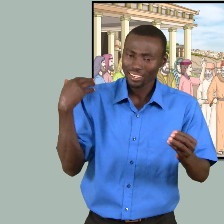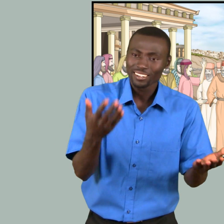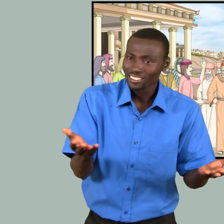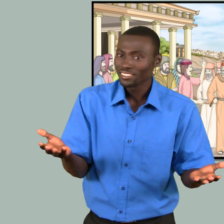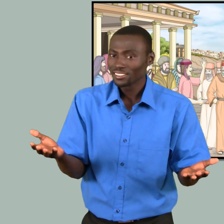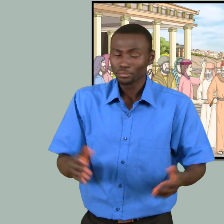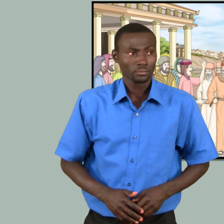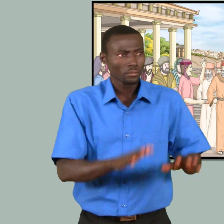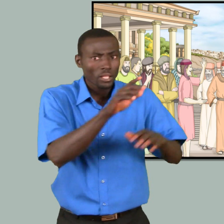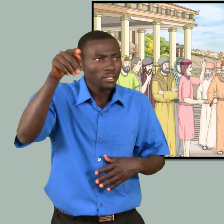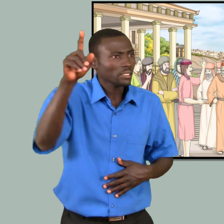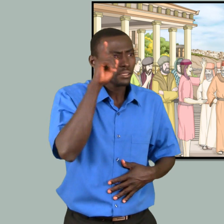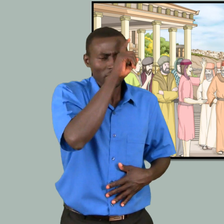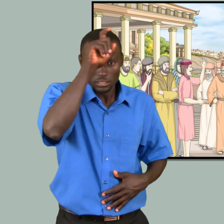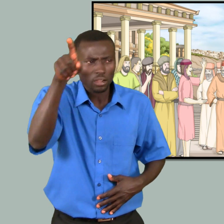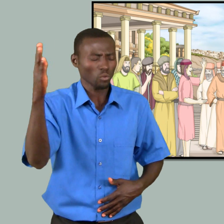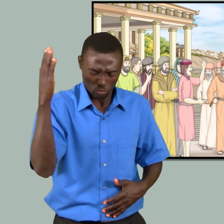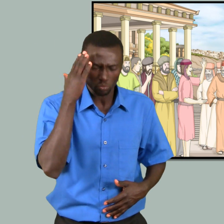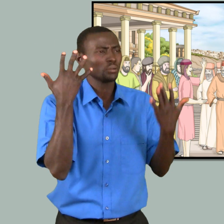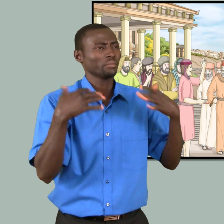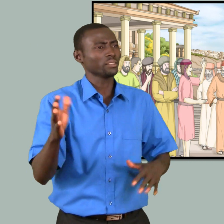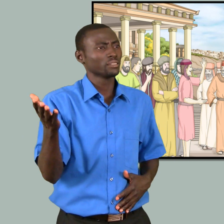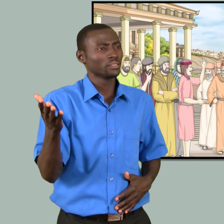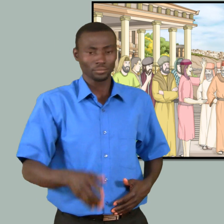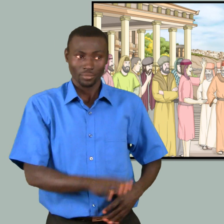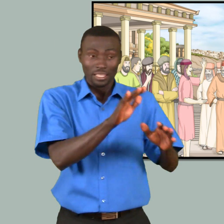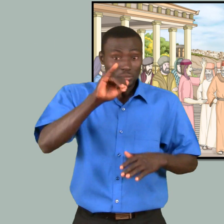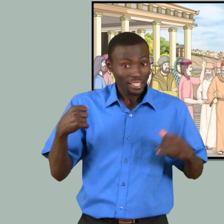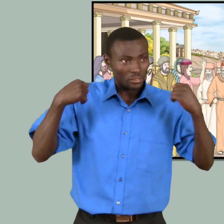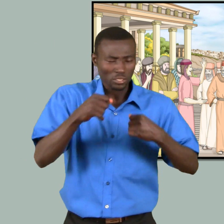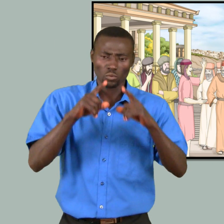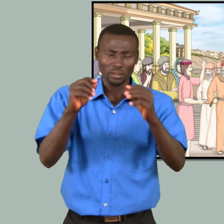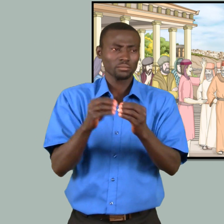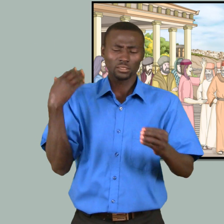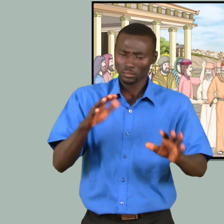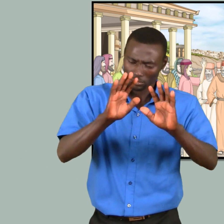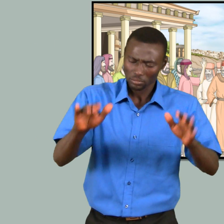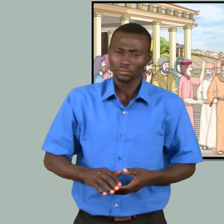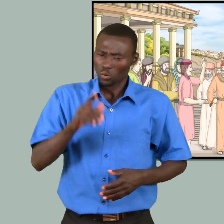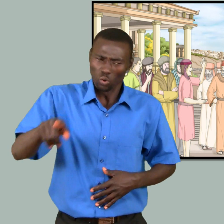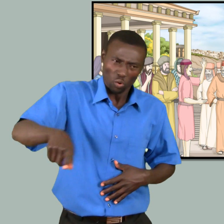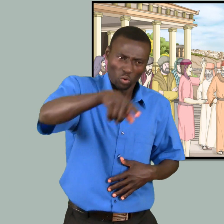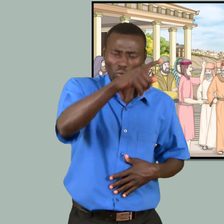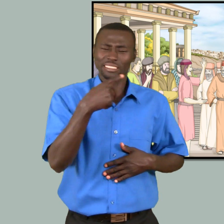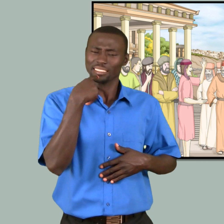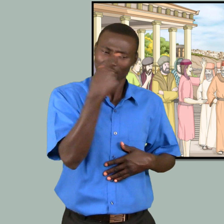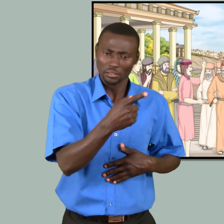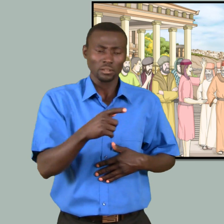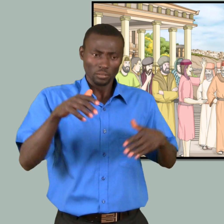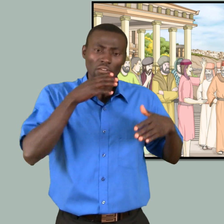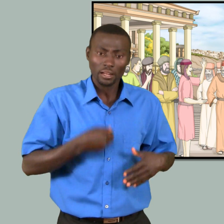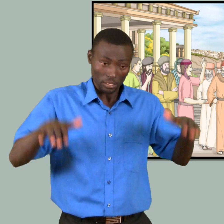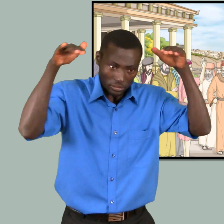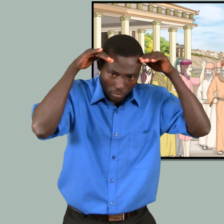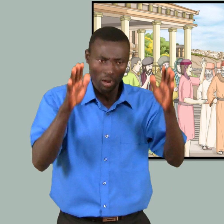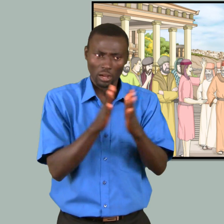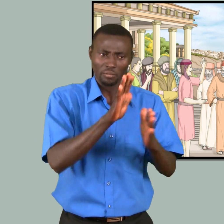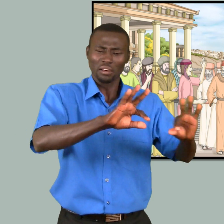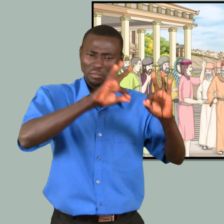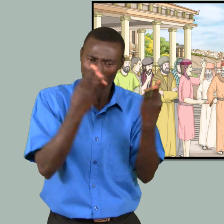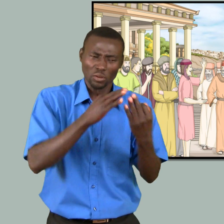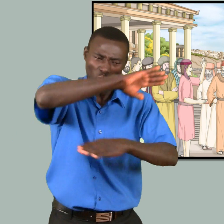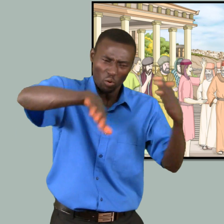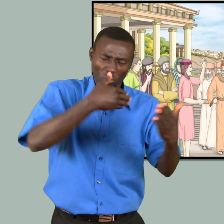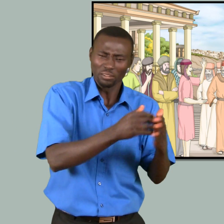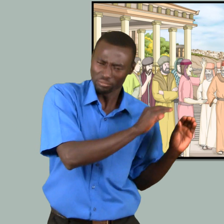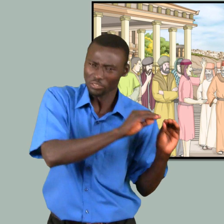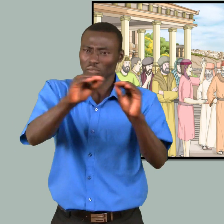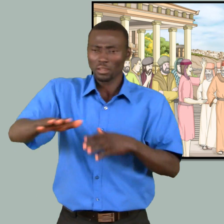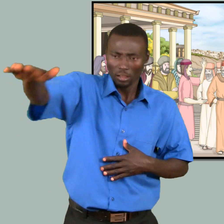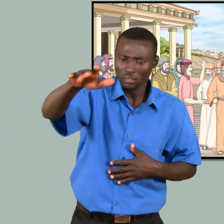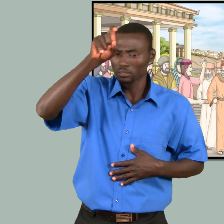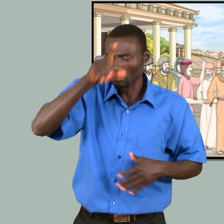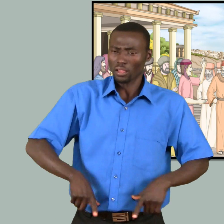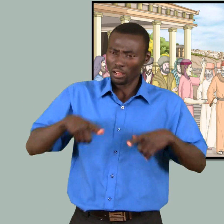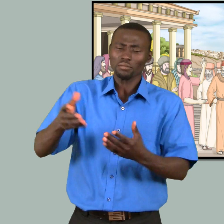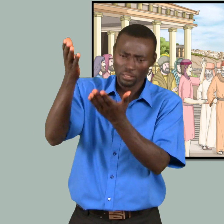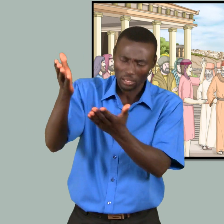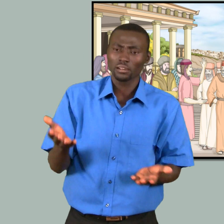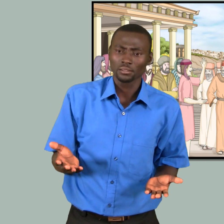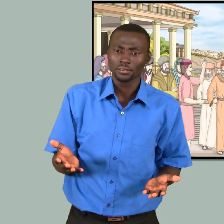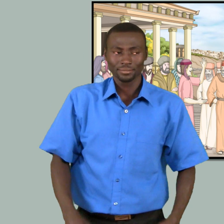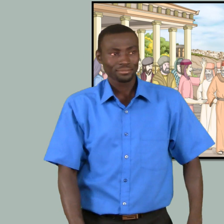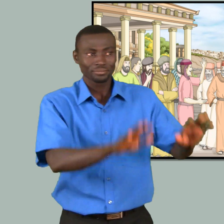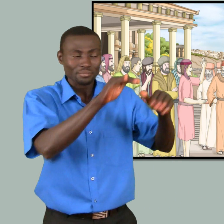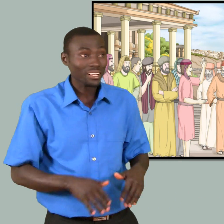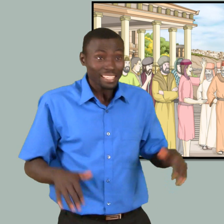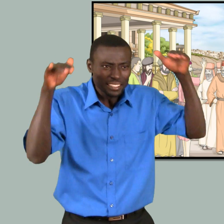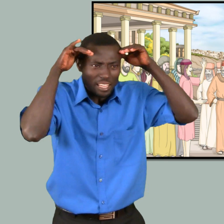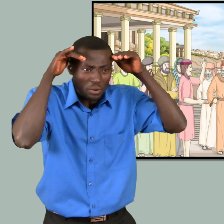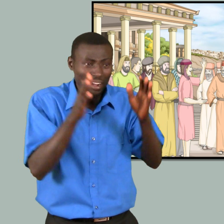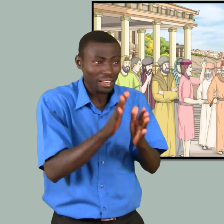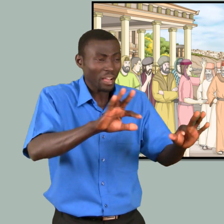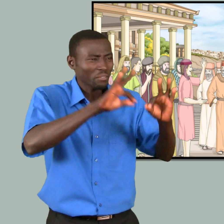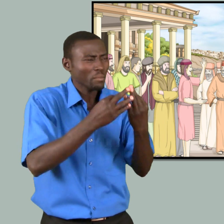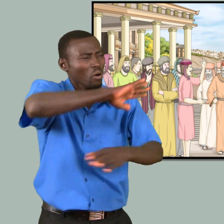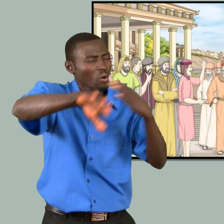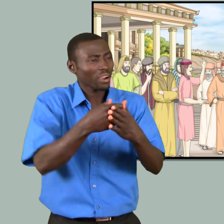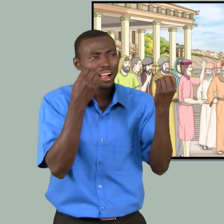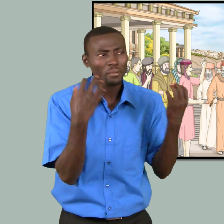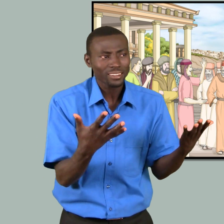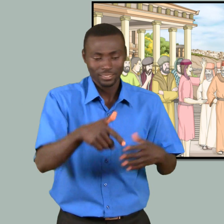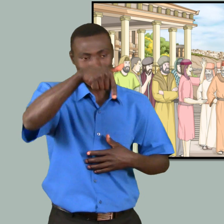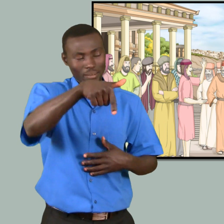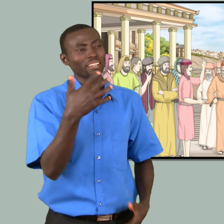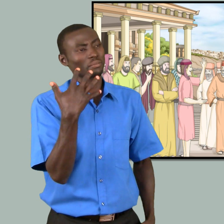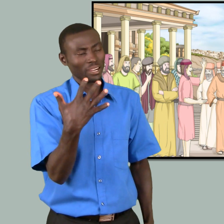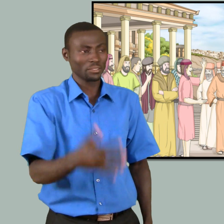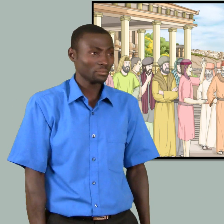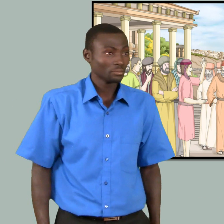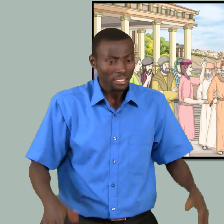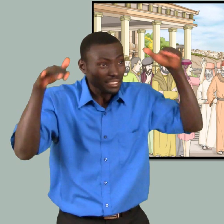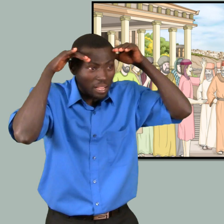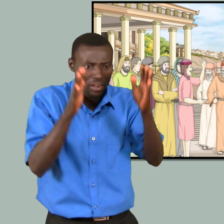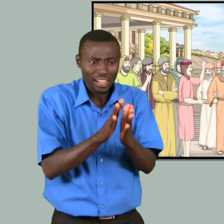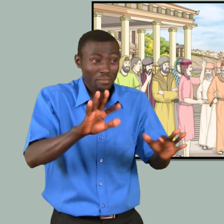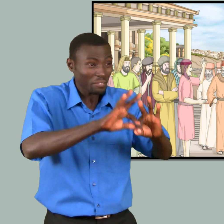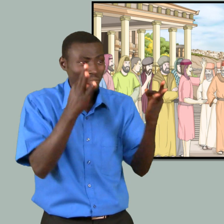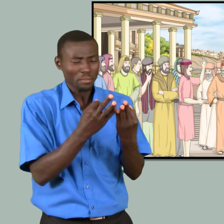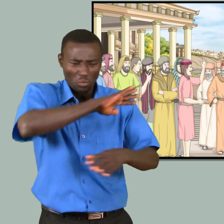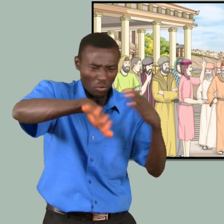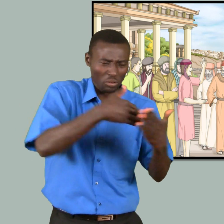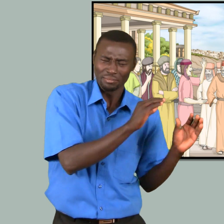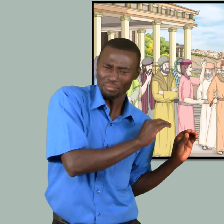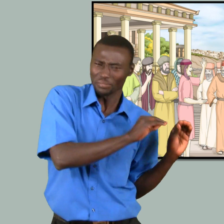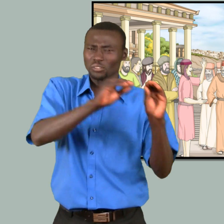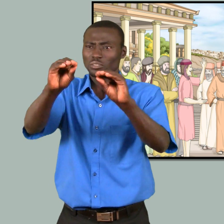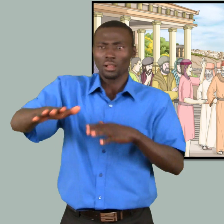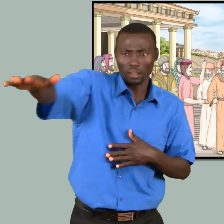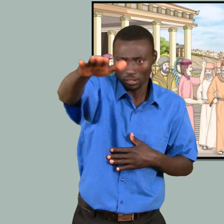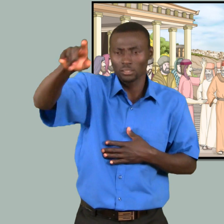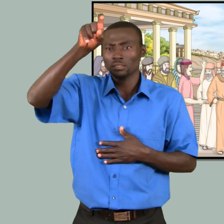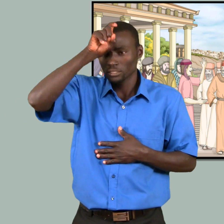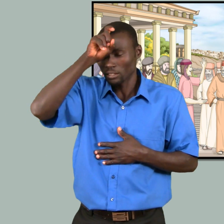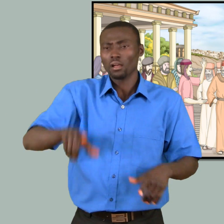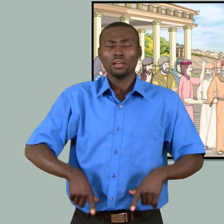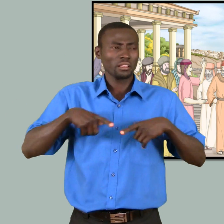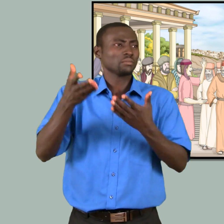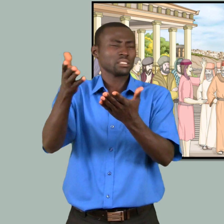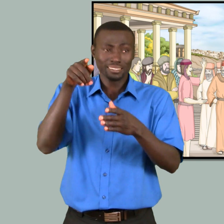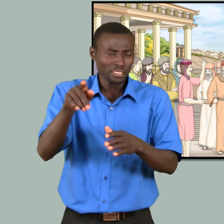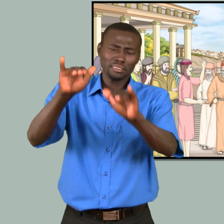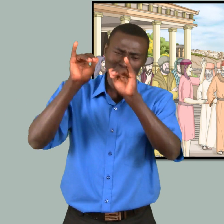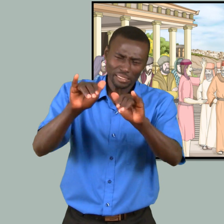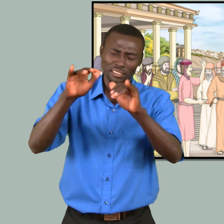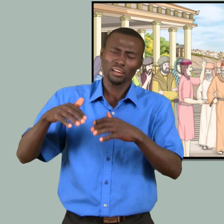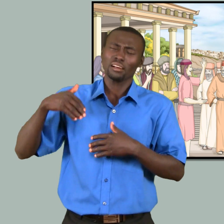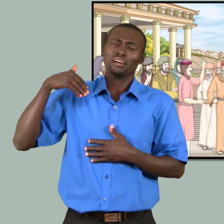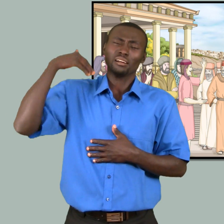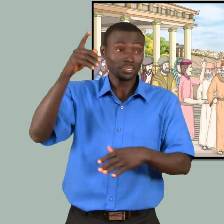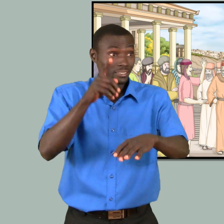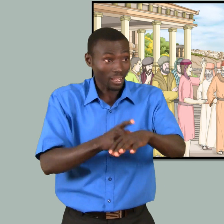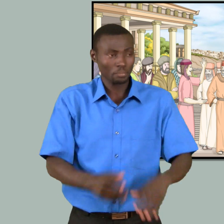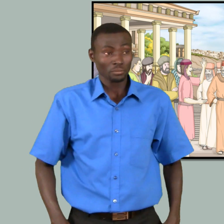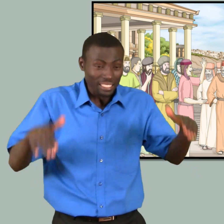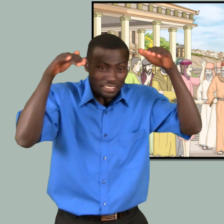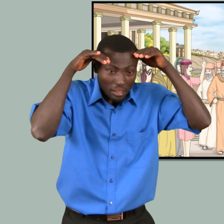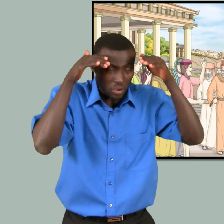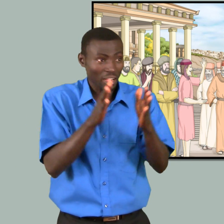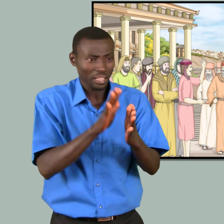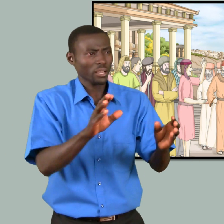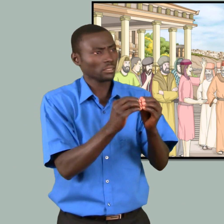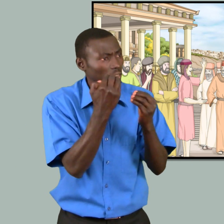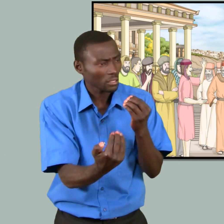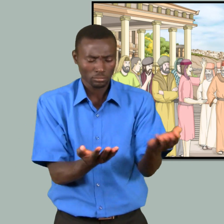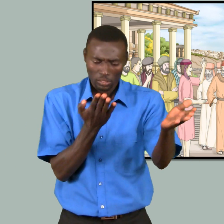Then Joseph sent for his father Jacob and all his relatives, seventy-five in all.